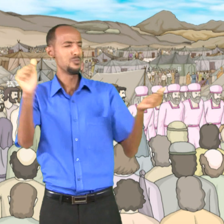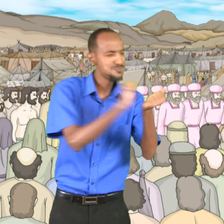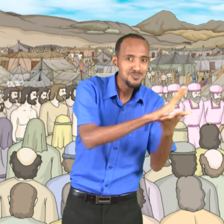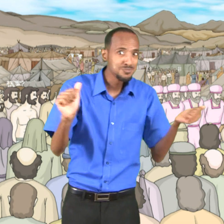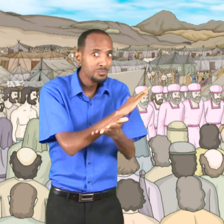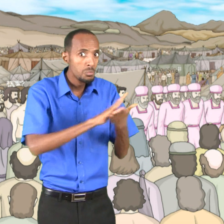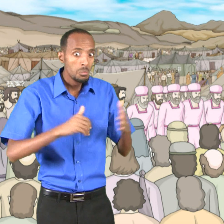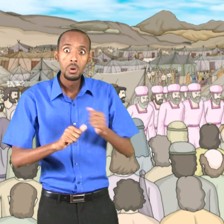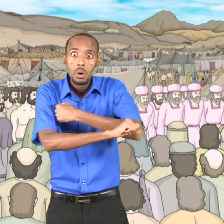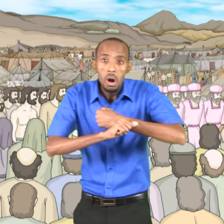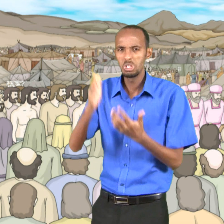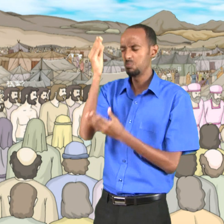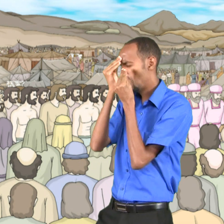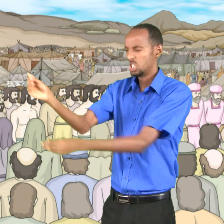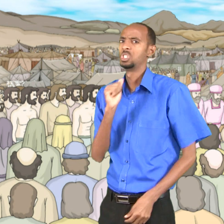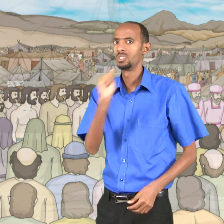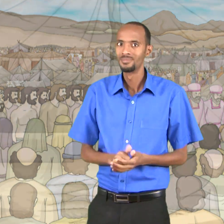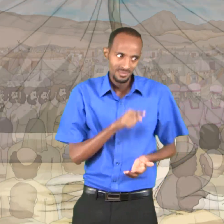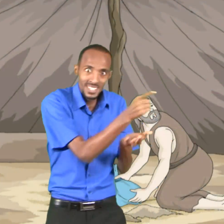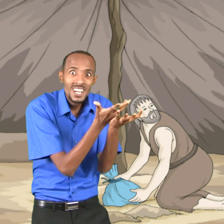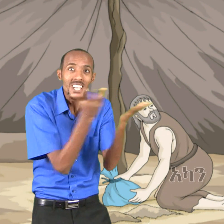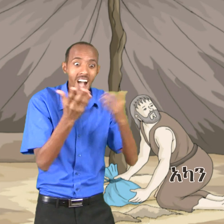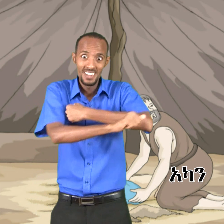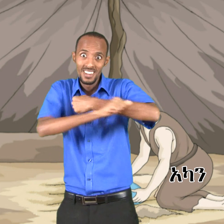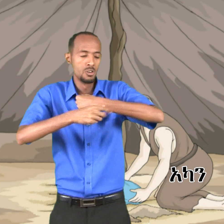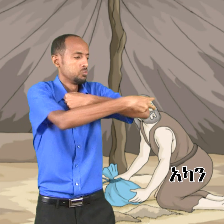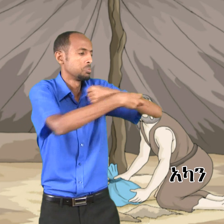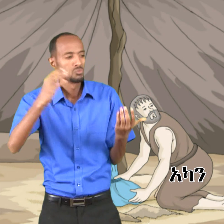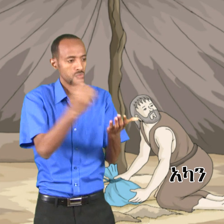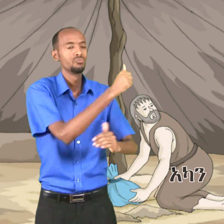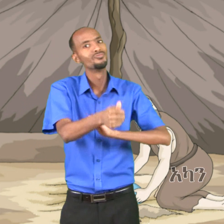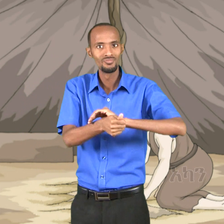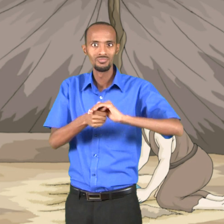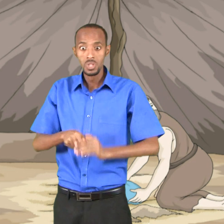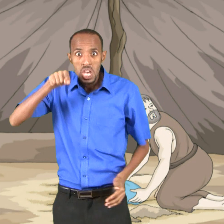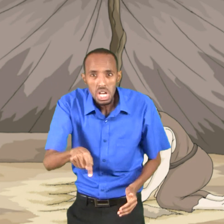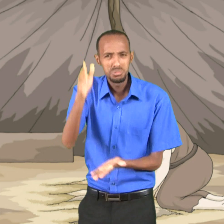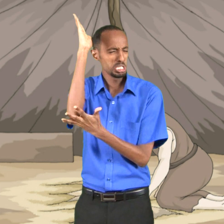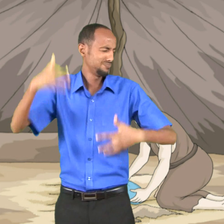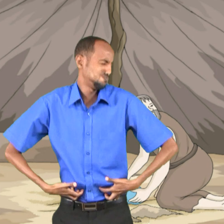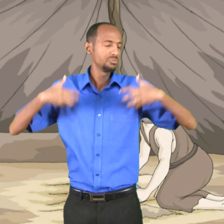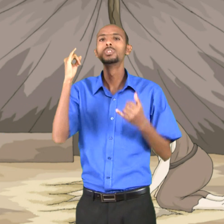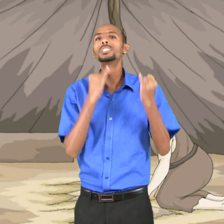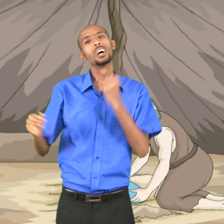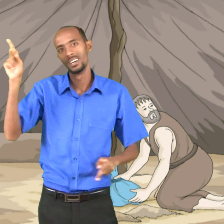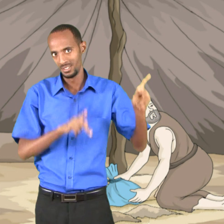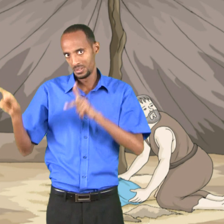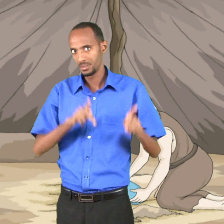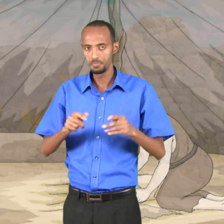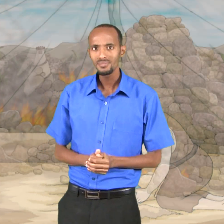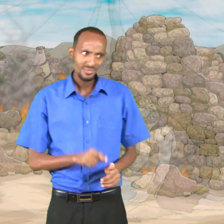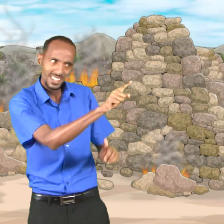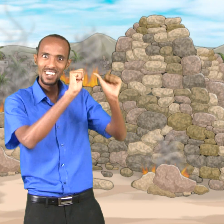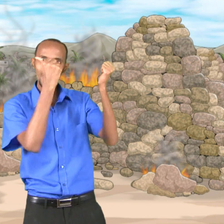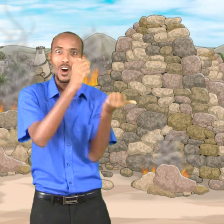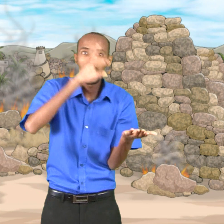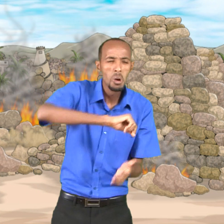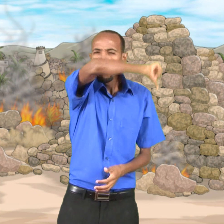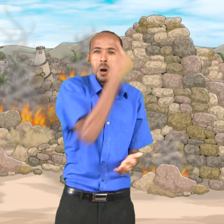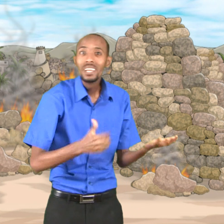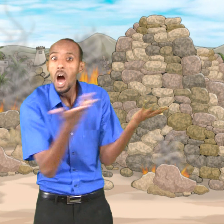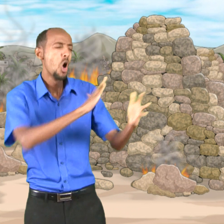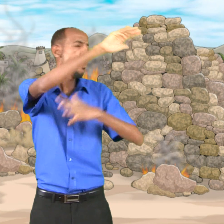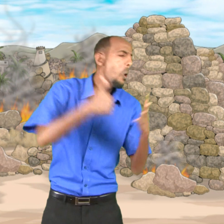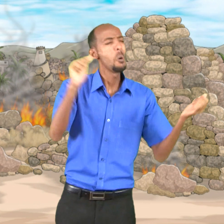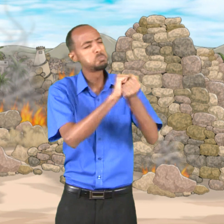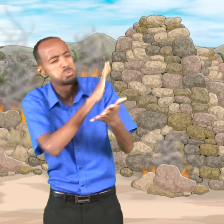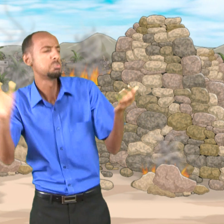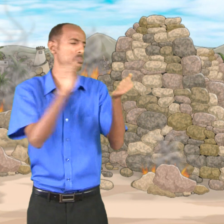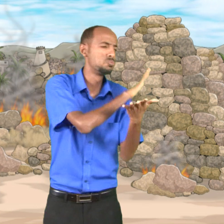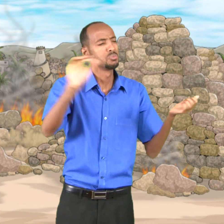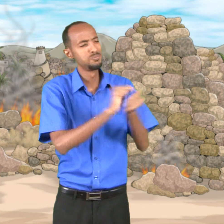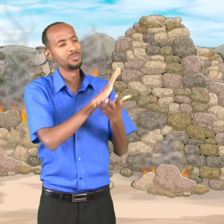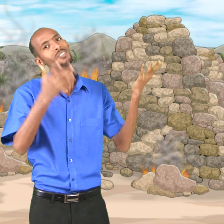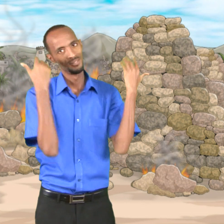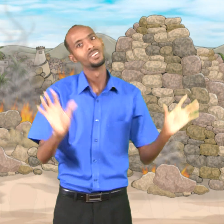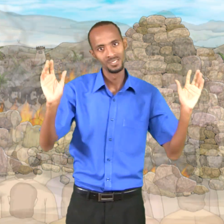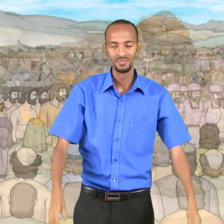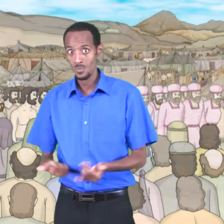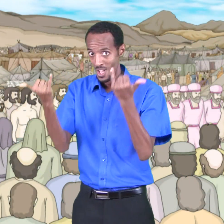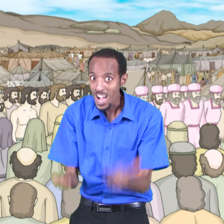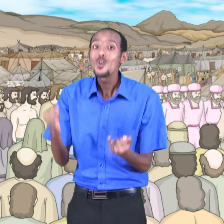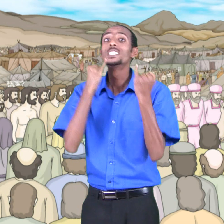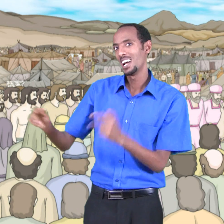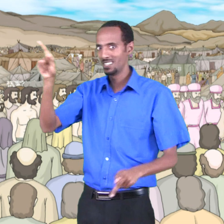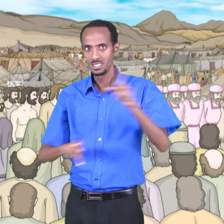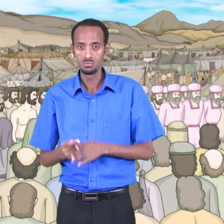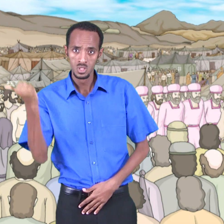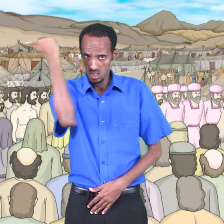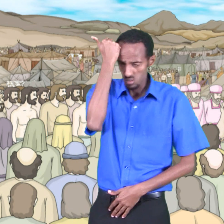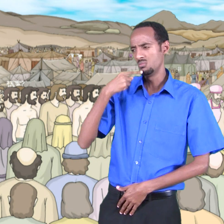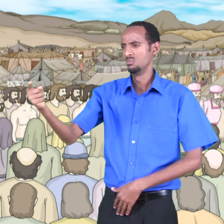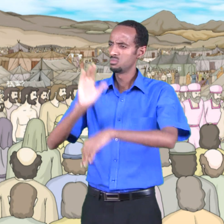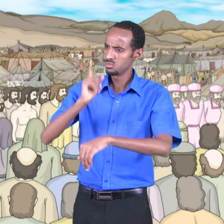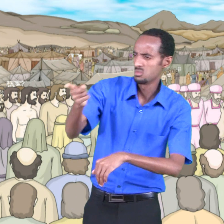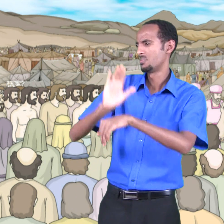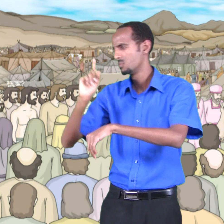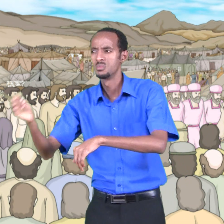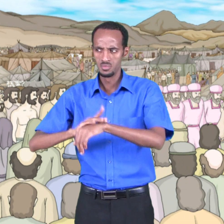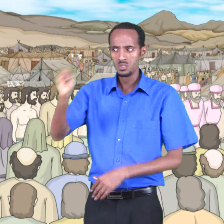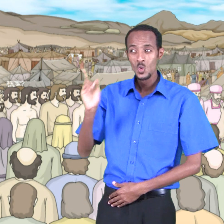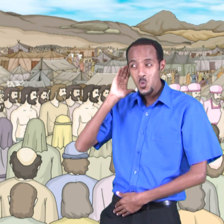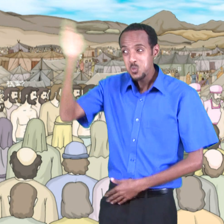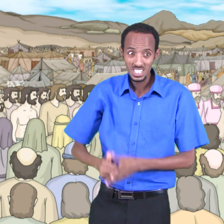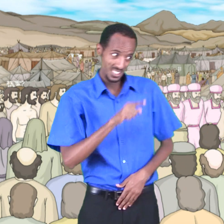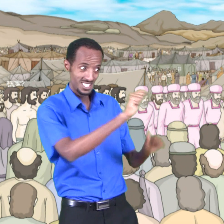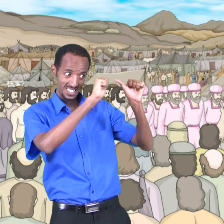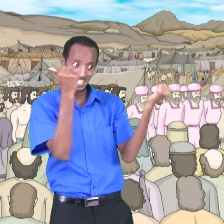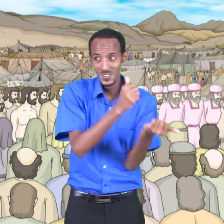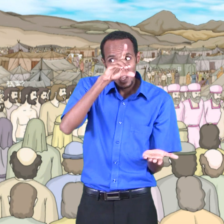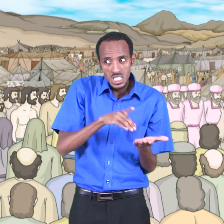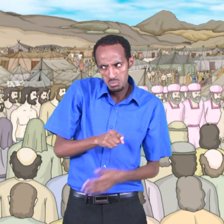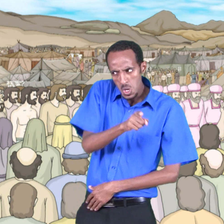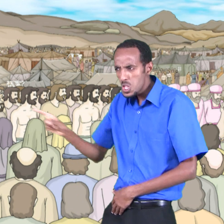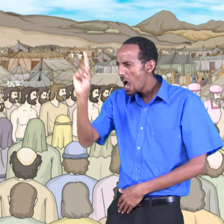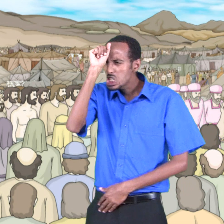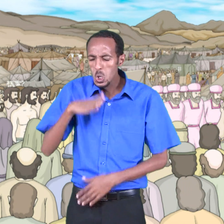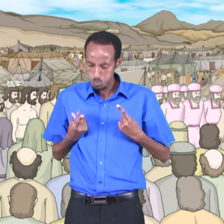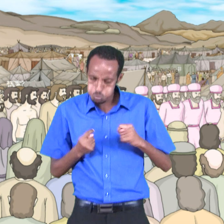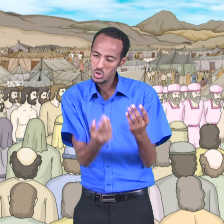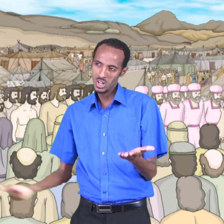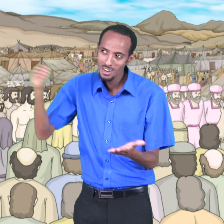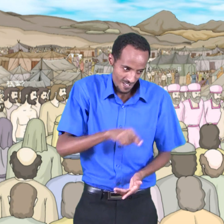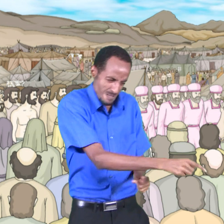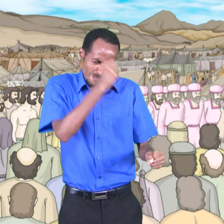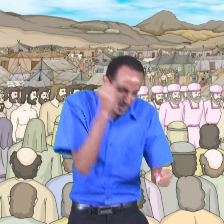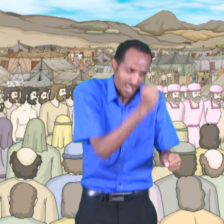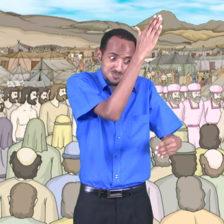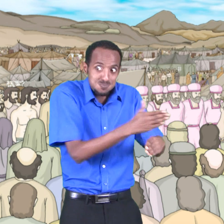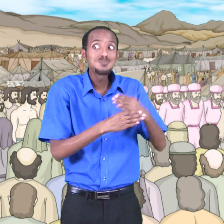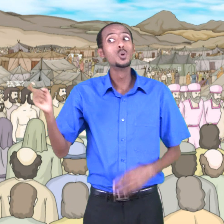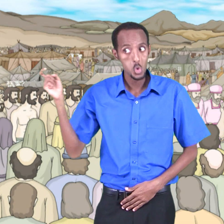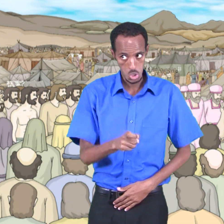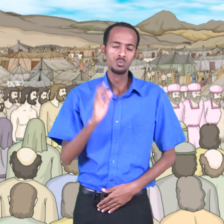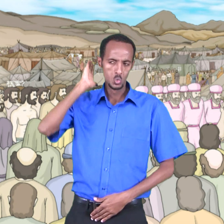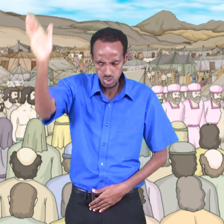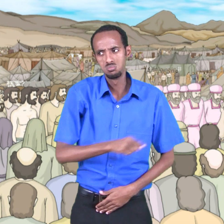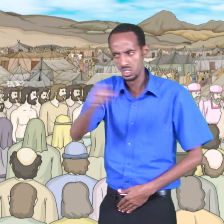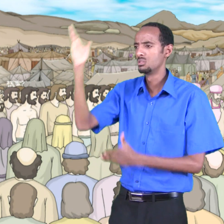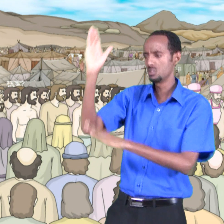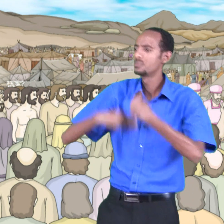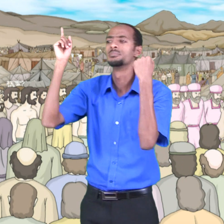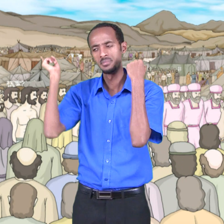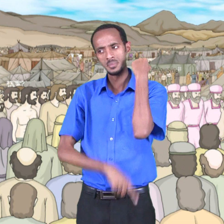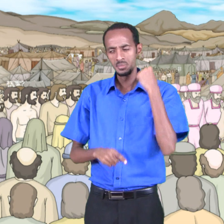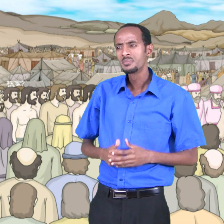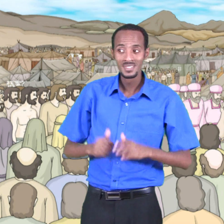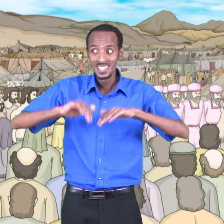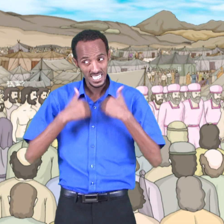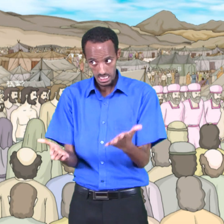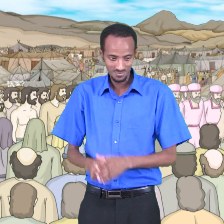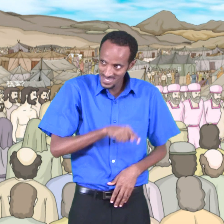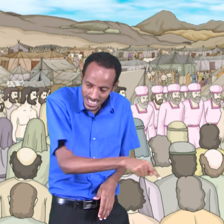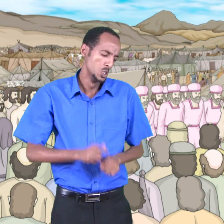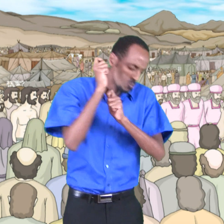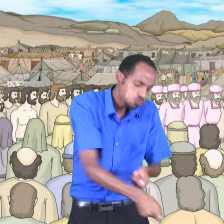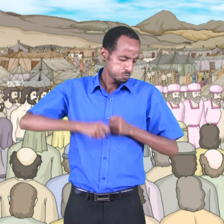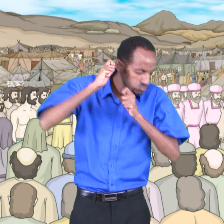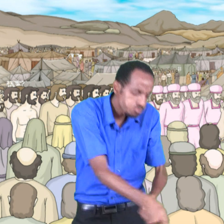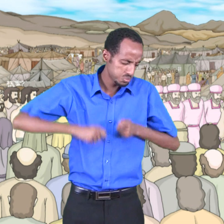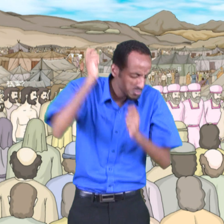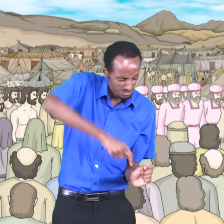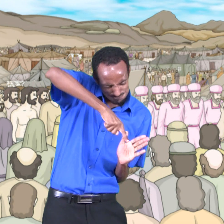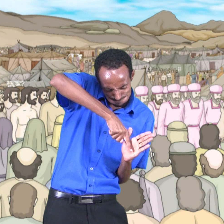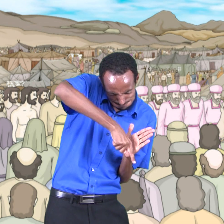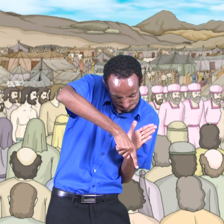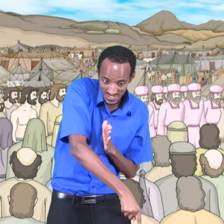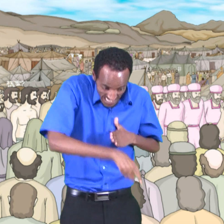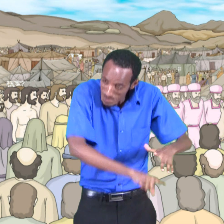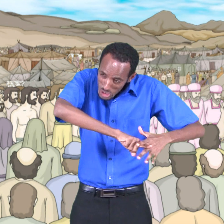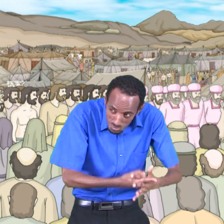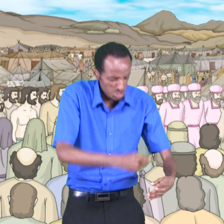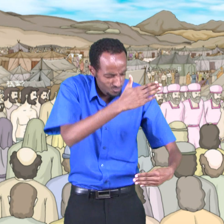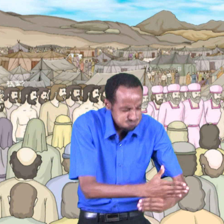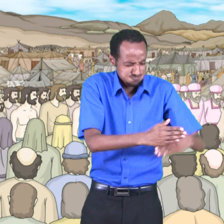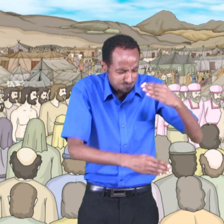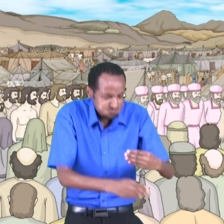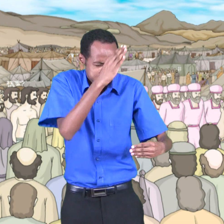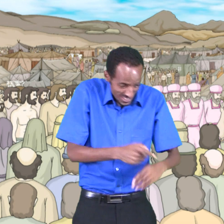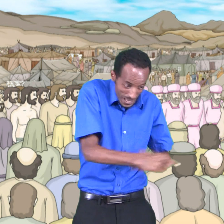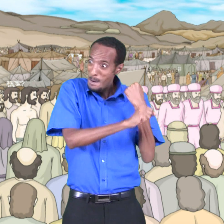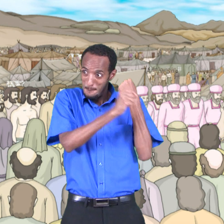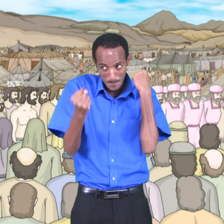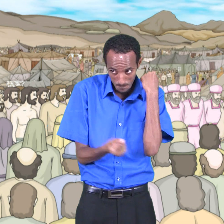So she has lived among the Israelites to this day. At that time Joshua invoked this solemn oath: “Cursed before the LORD is the man who rises up and rebuilds this city, Jericho; at the cost of his firstborn he will lay its foundations; at the cost of his youngest he will set up its gates.”